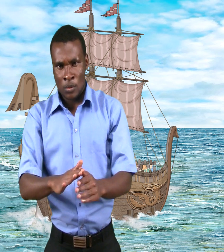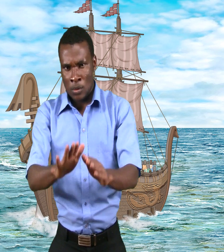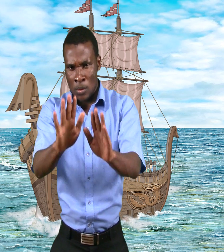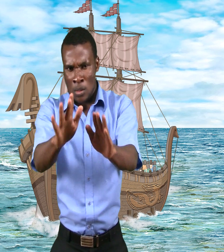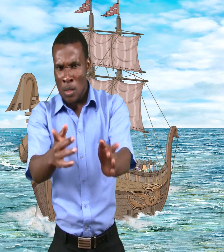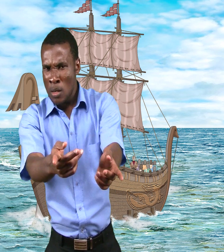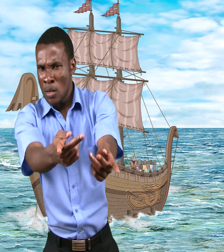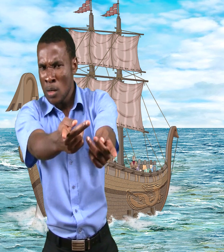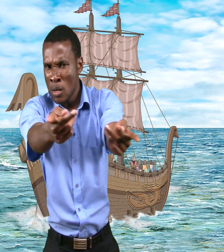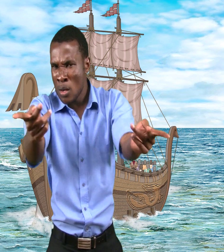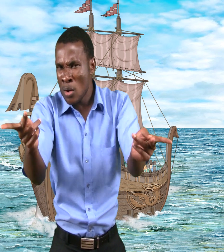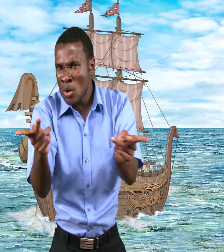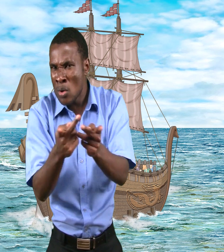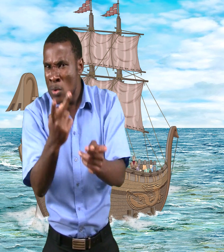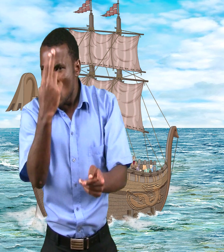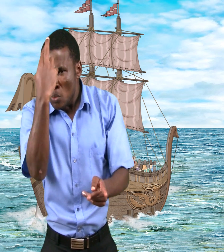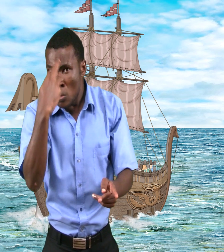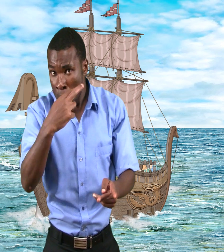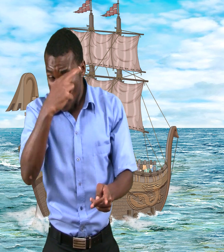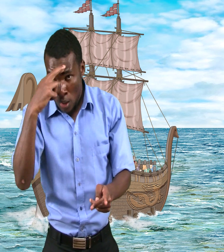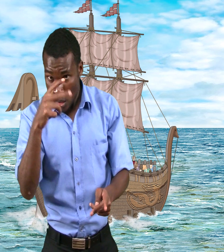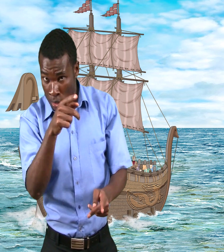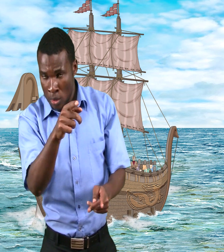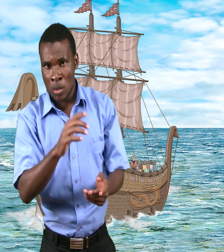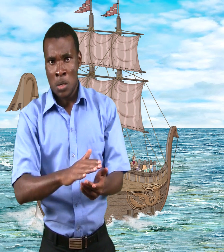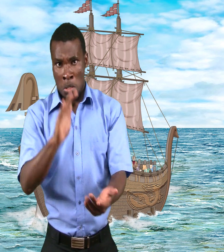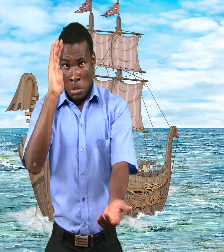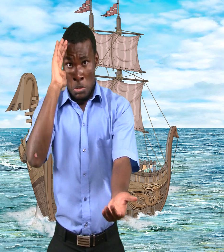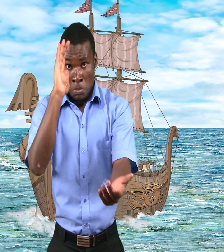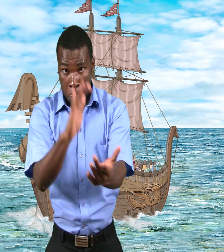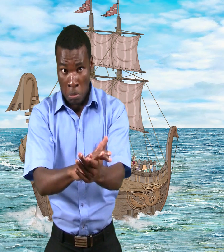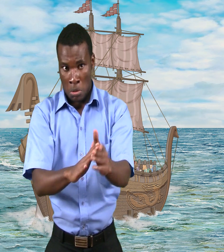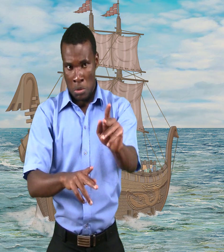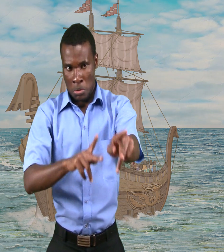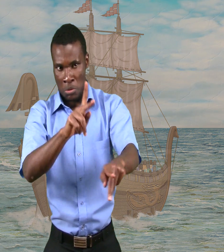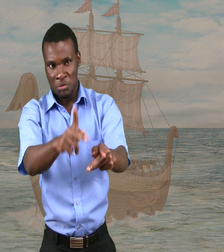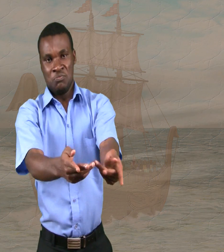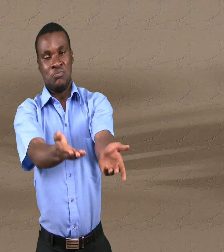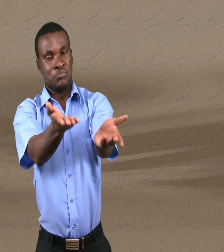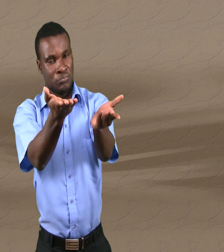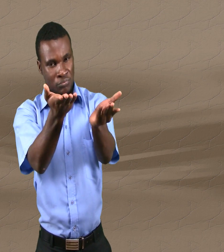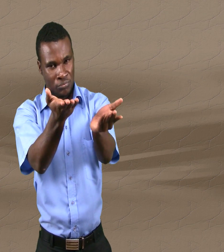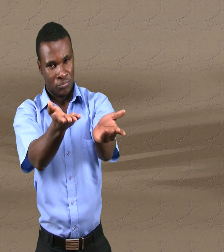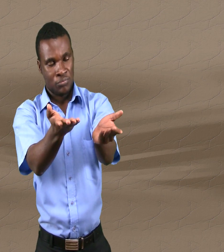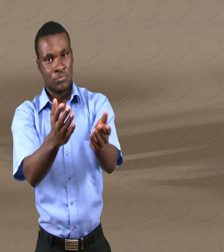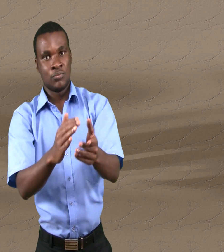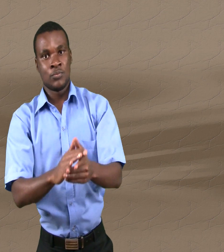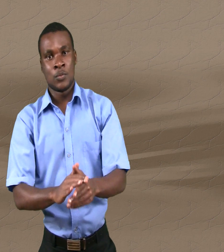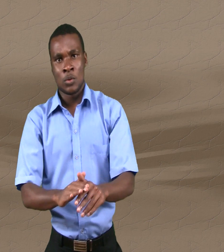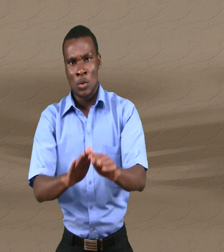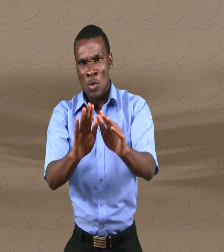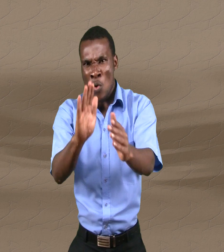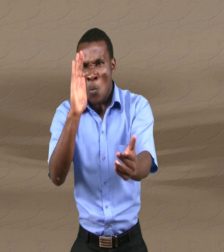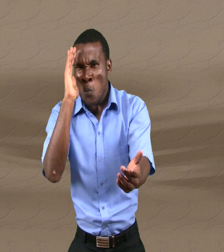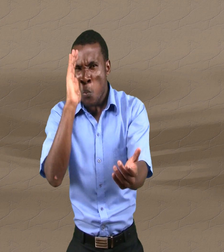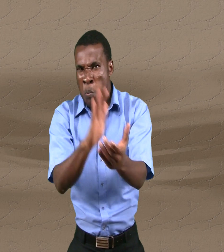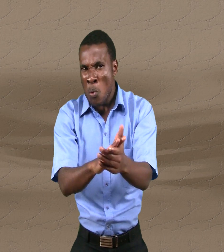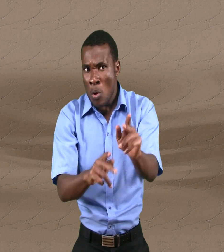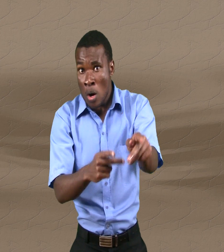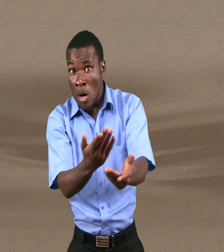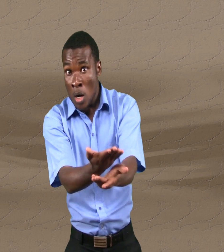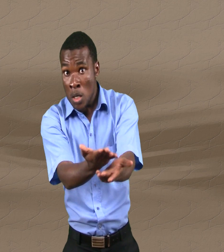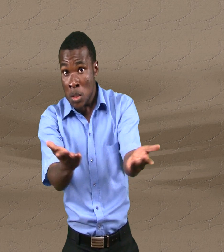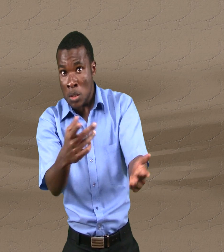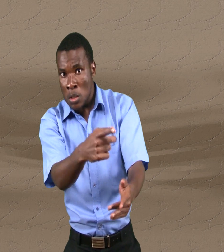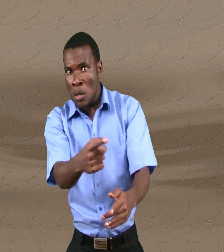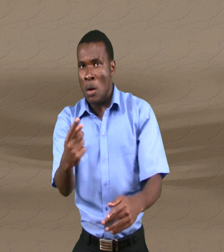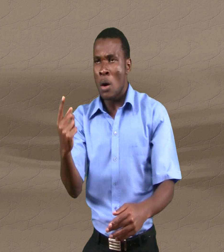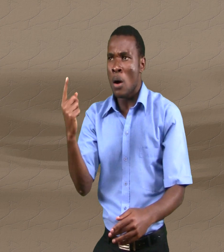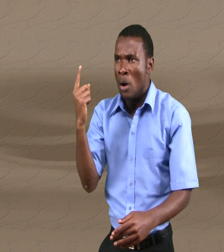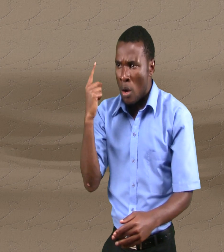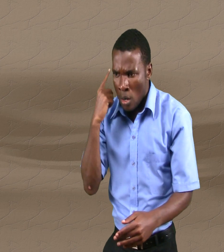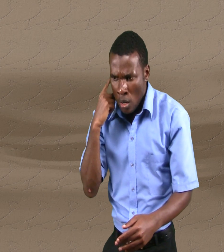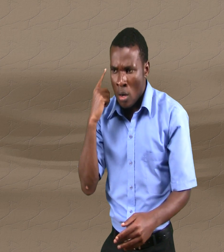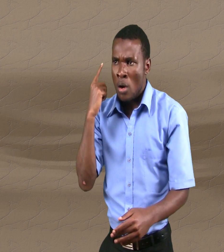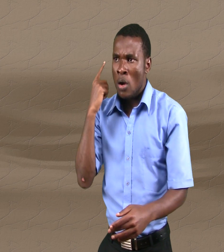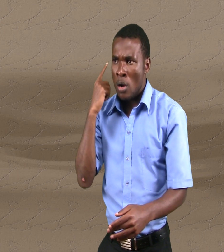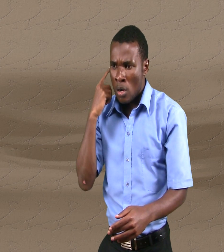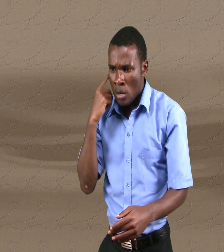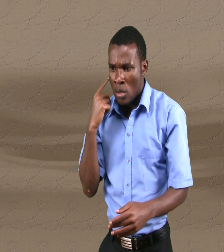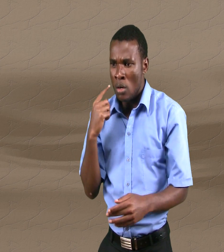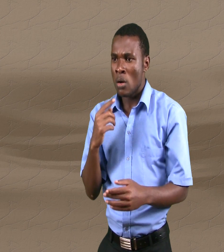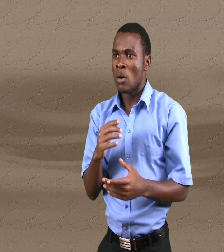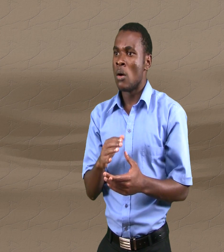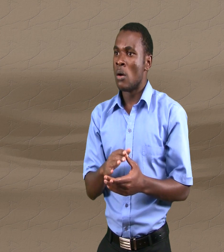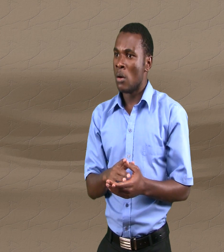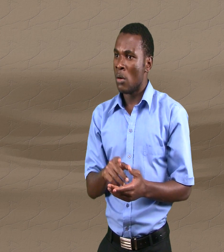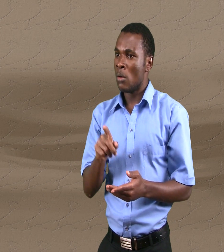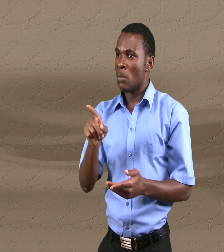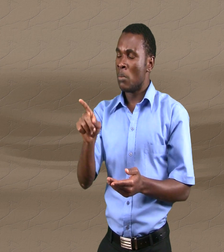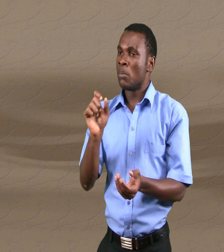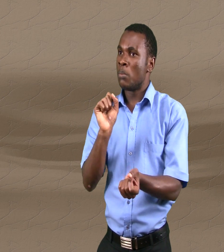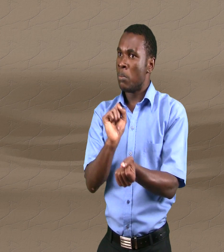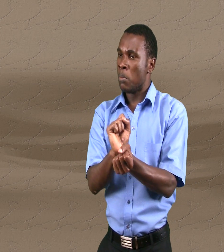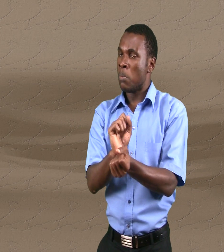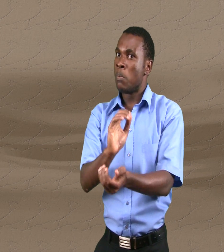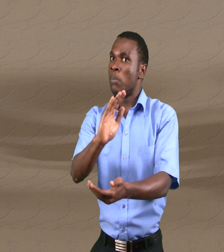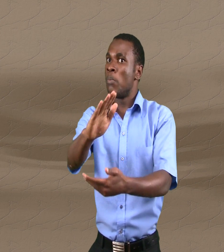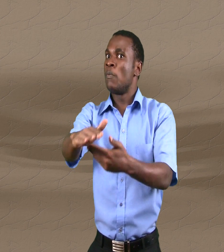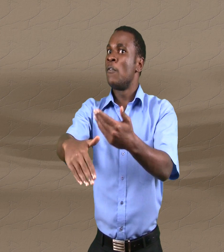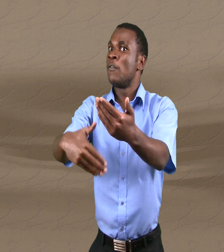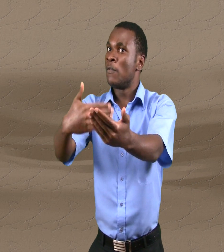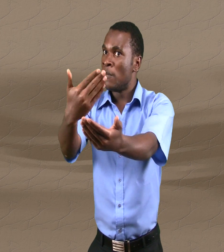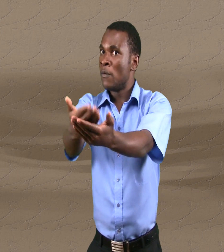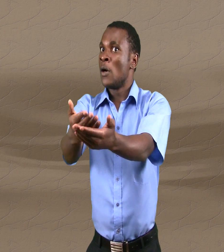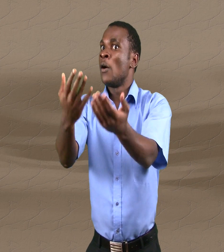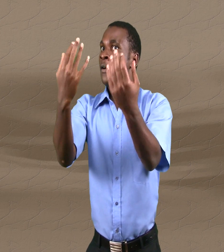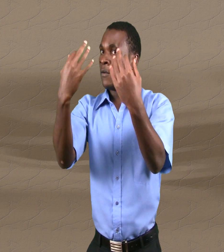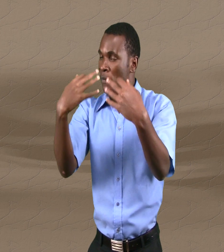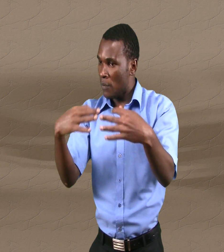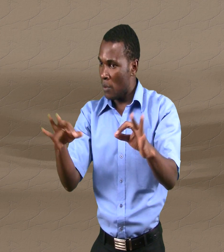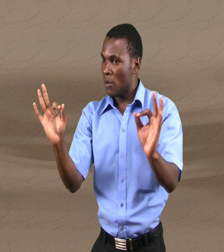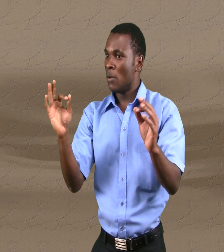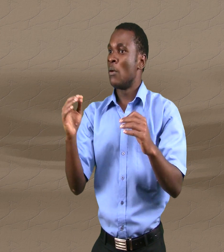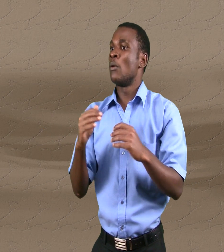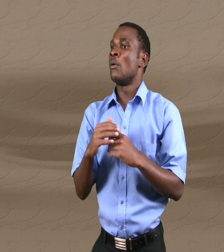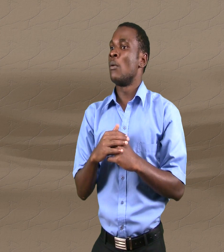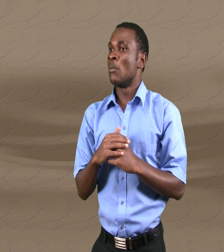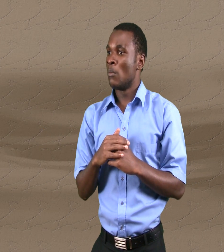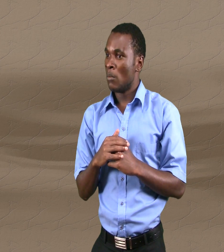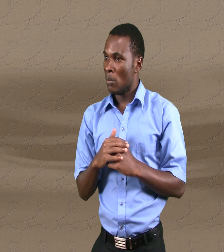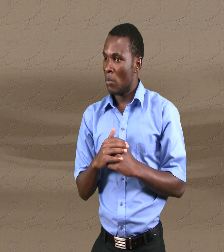And so we came to Rome.